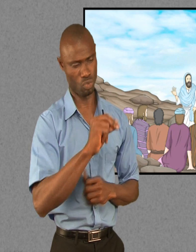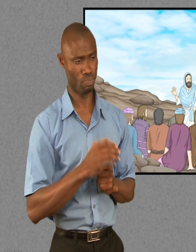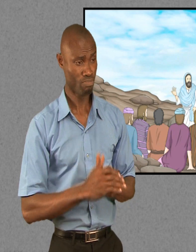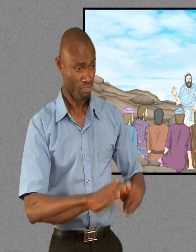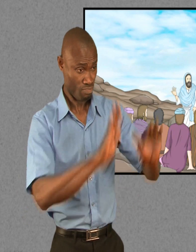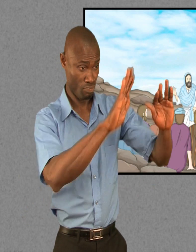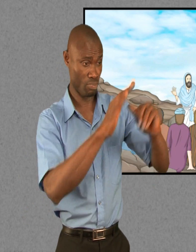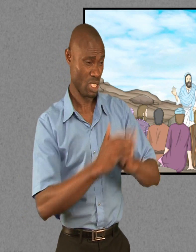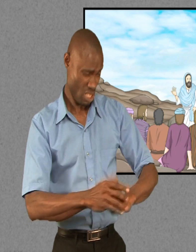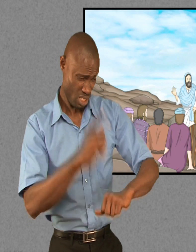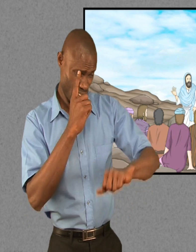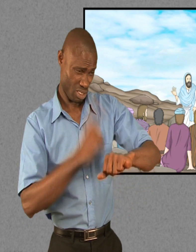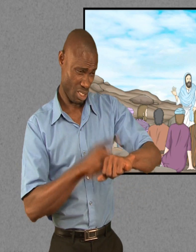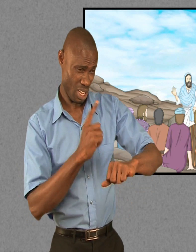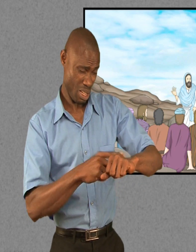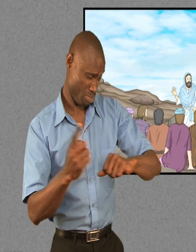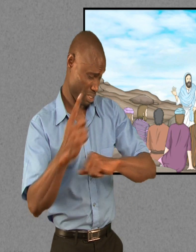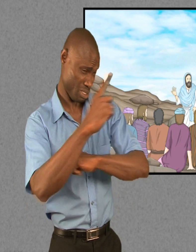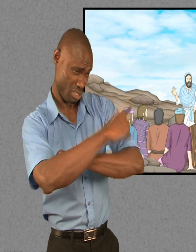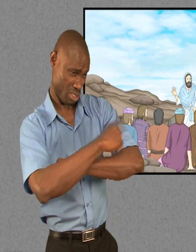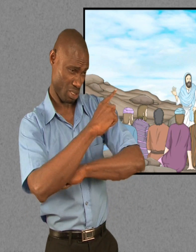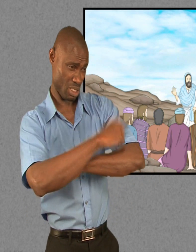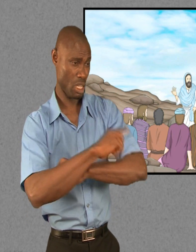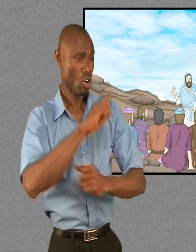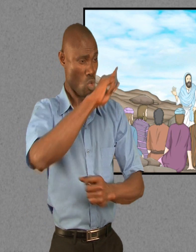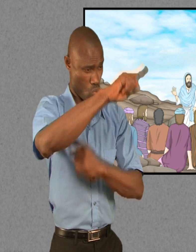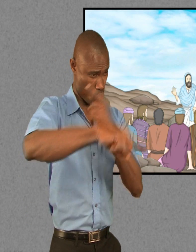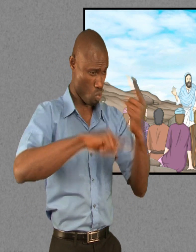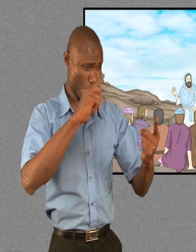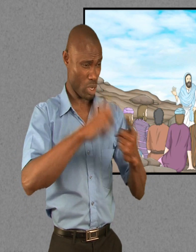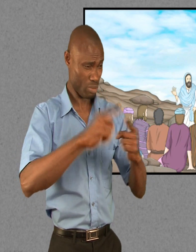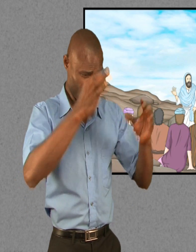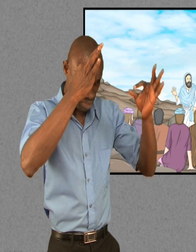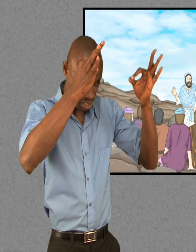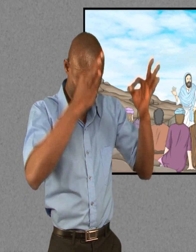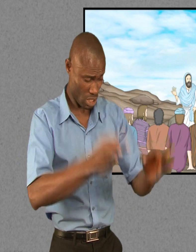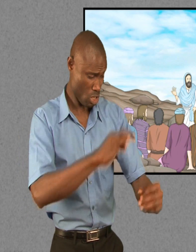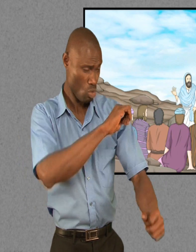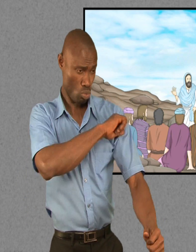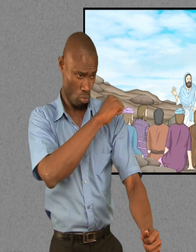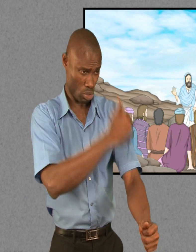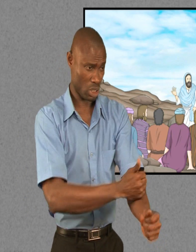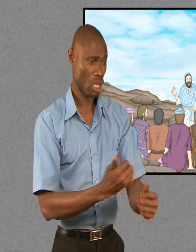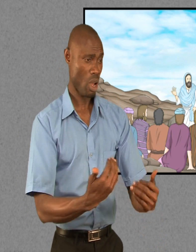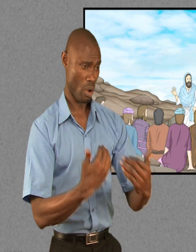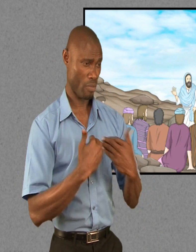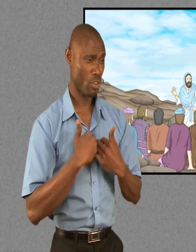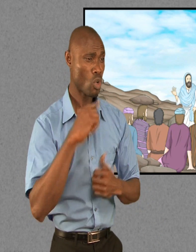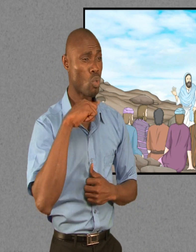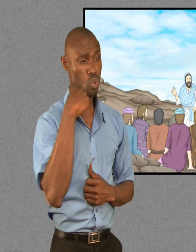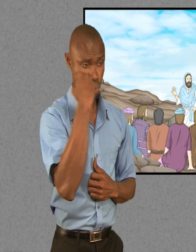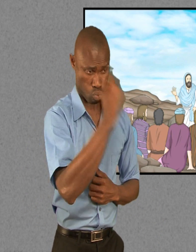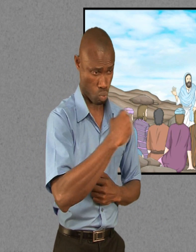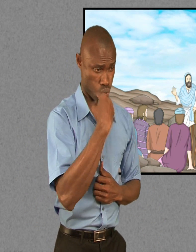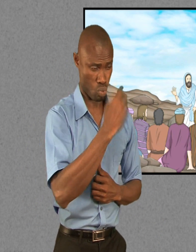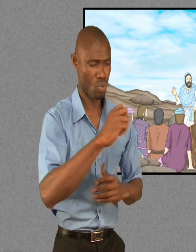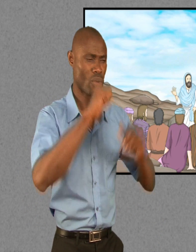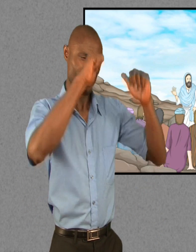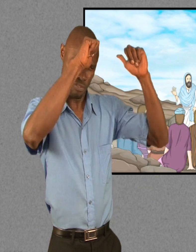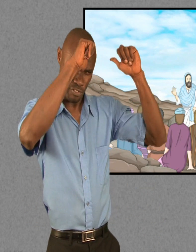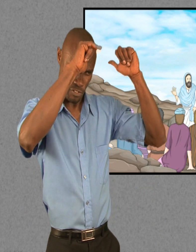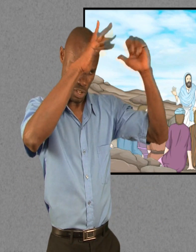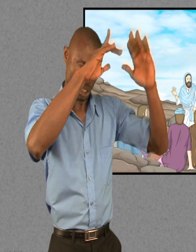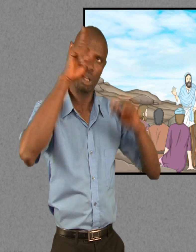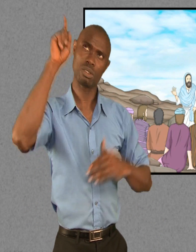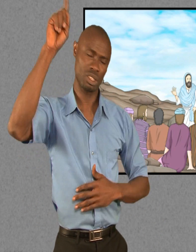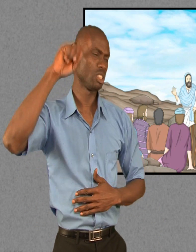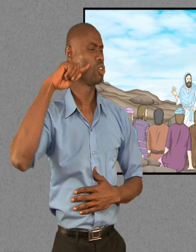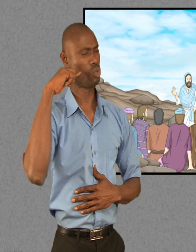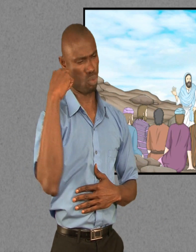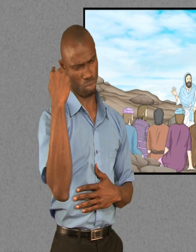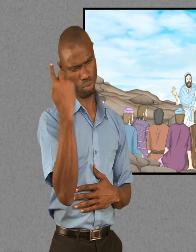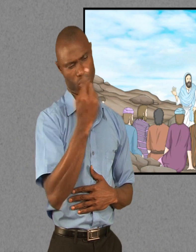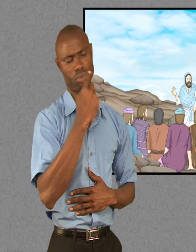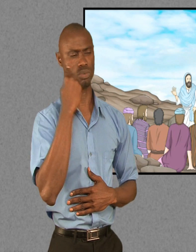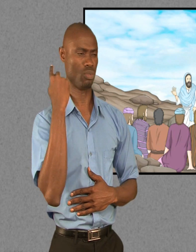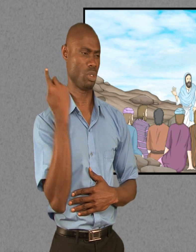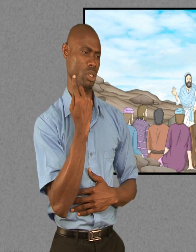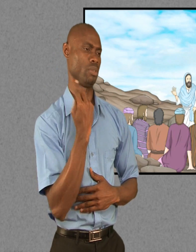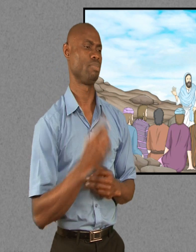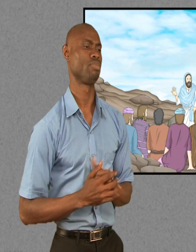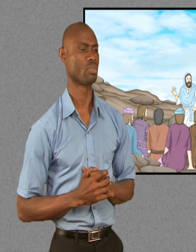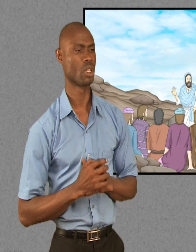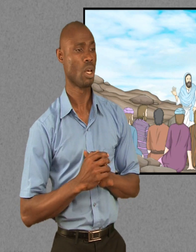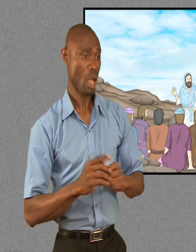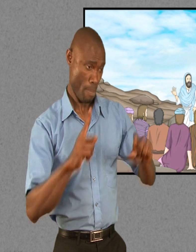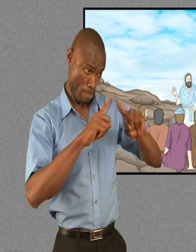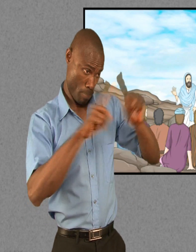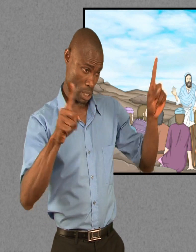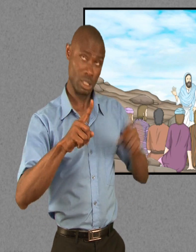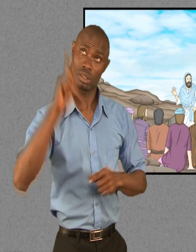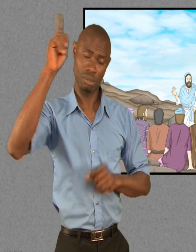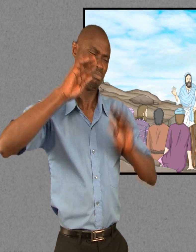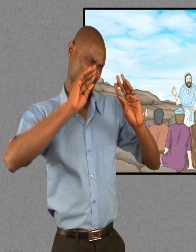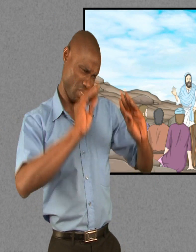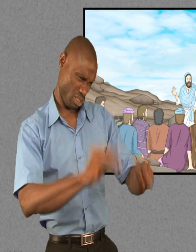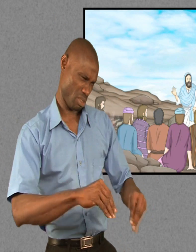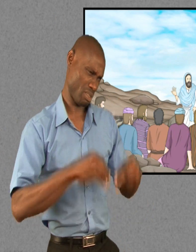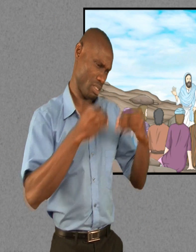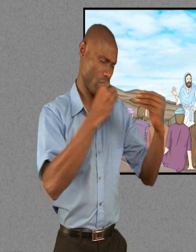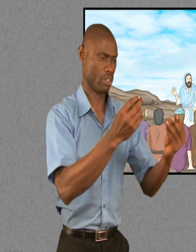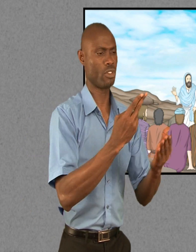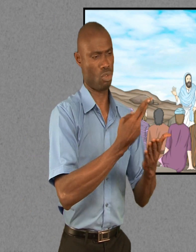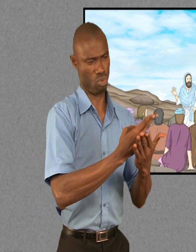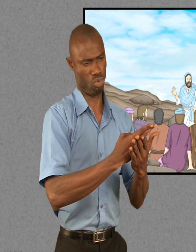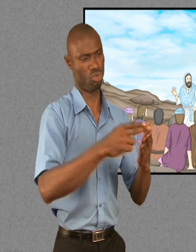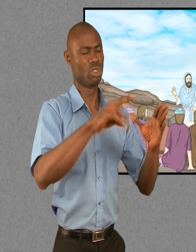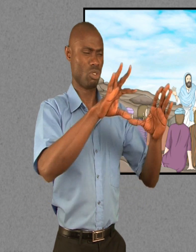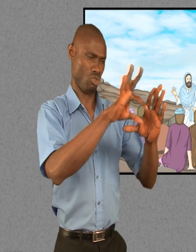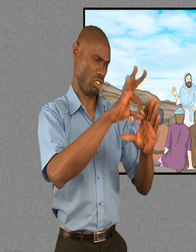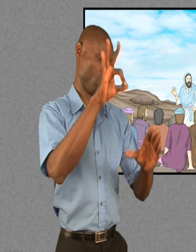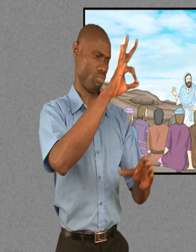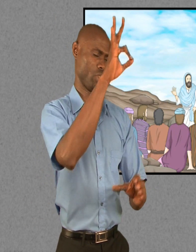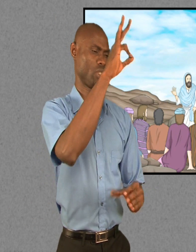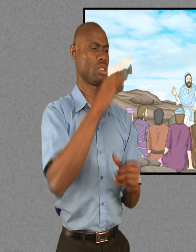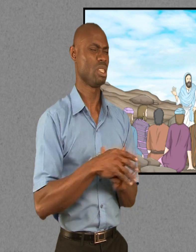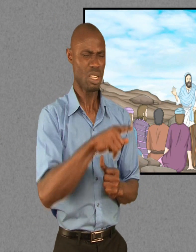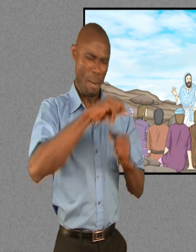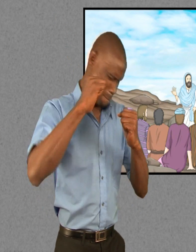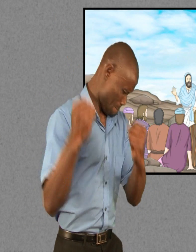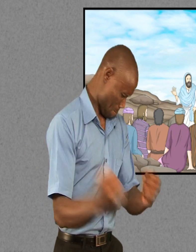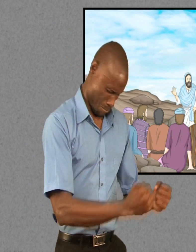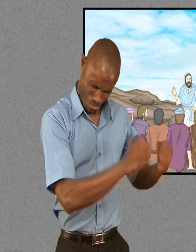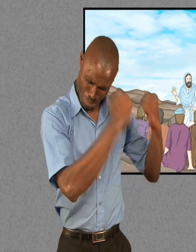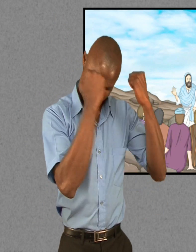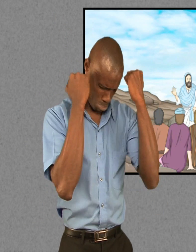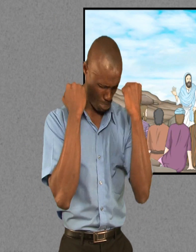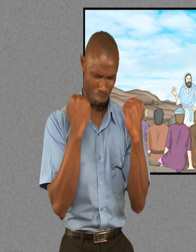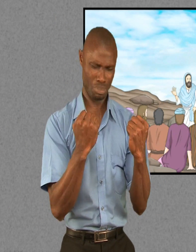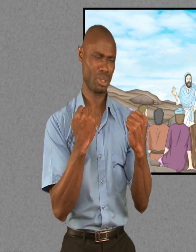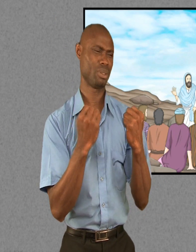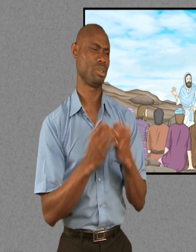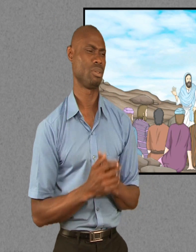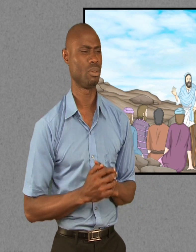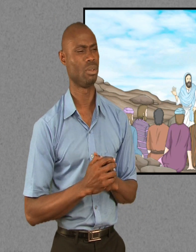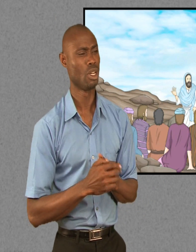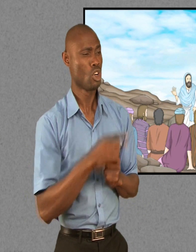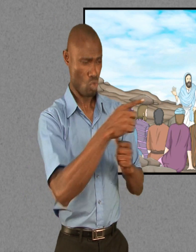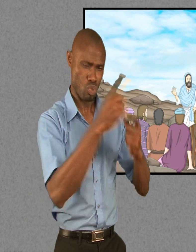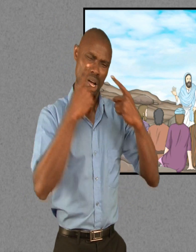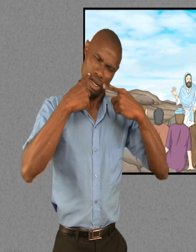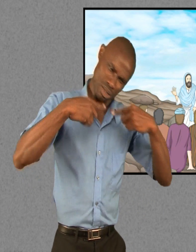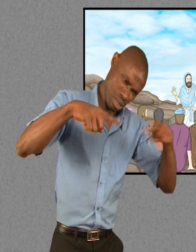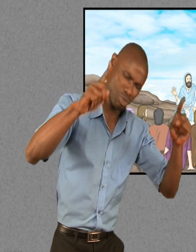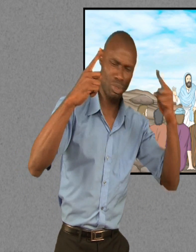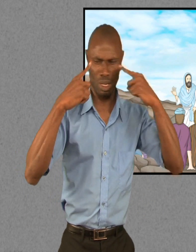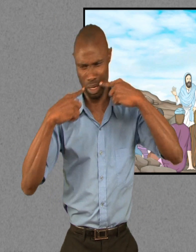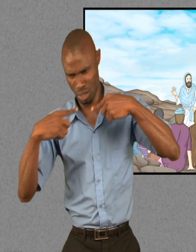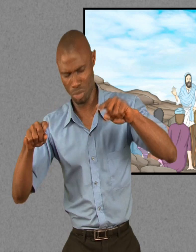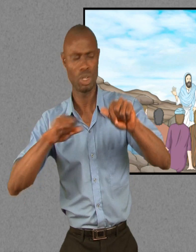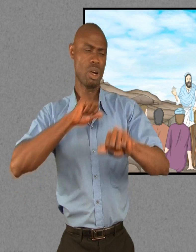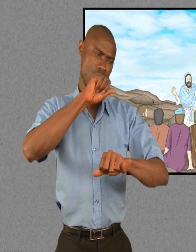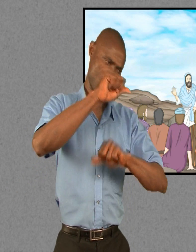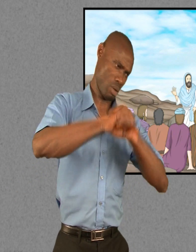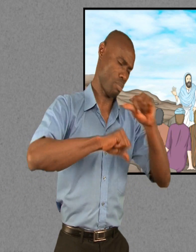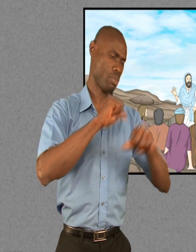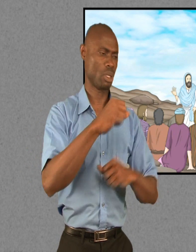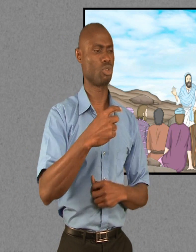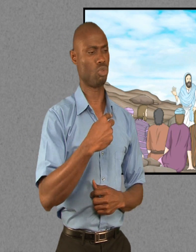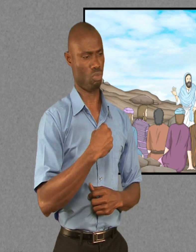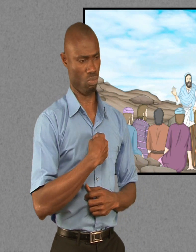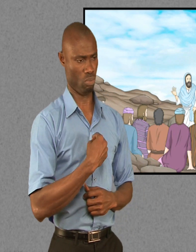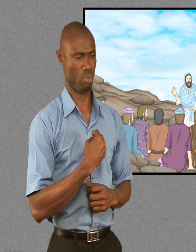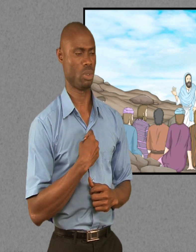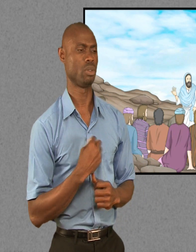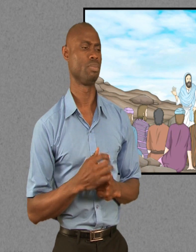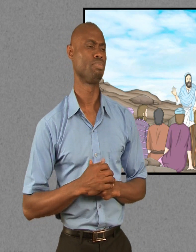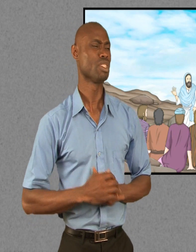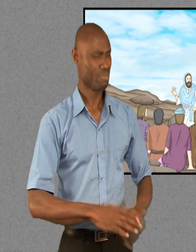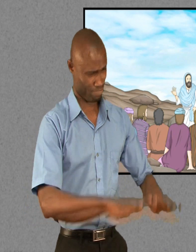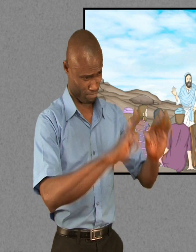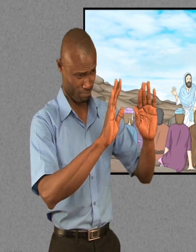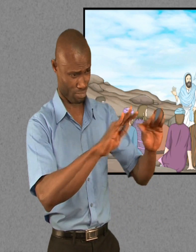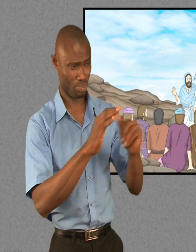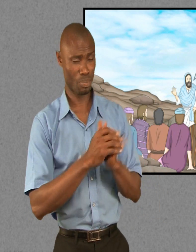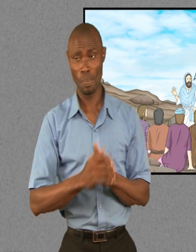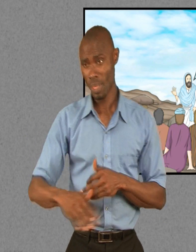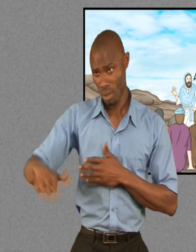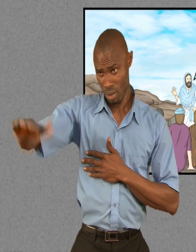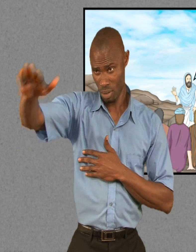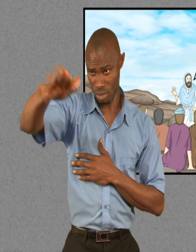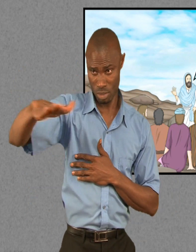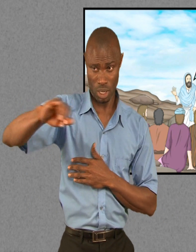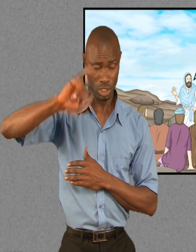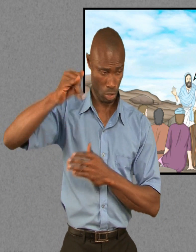Jesus replied, “It is not for you to know times or seasons that the Father has fixed by His own authority.